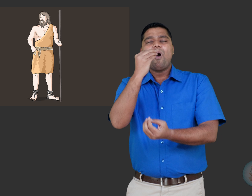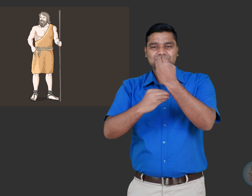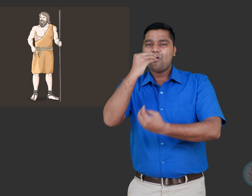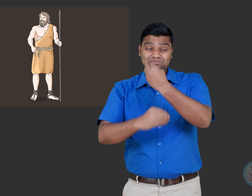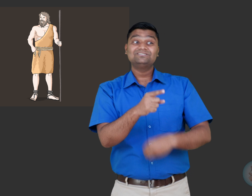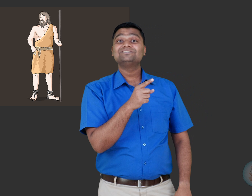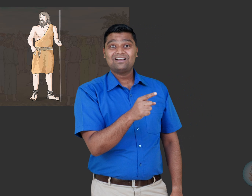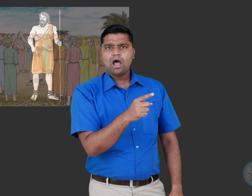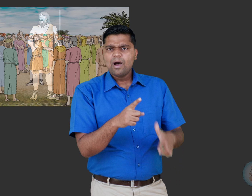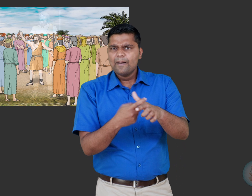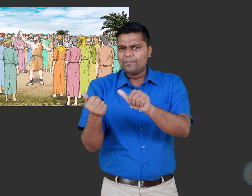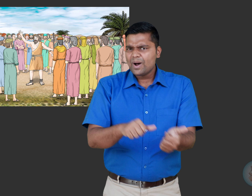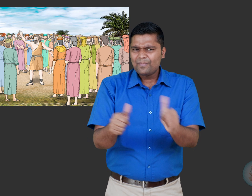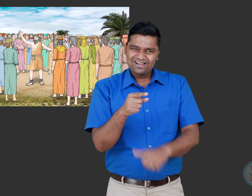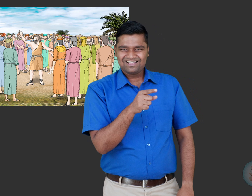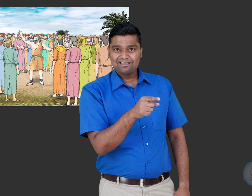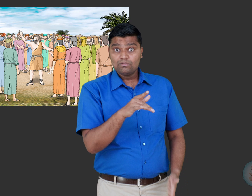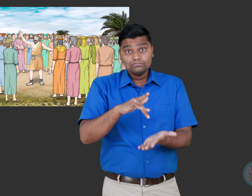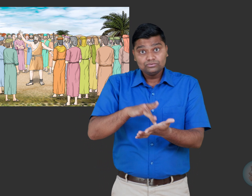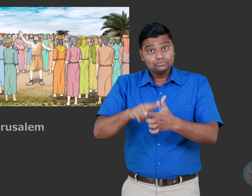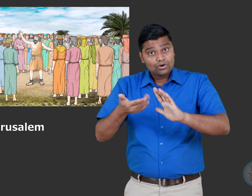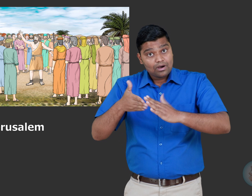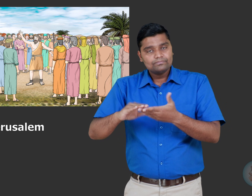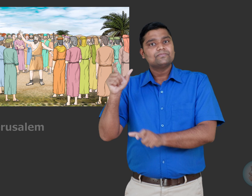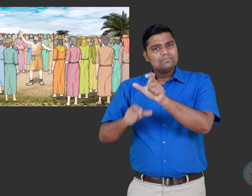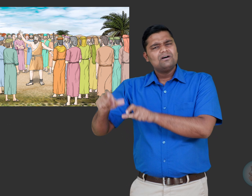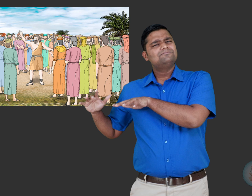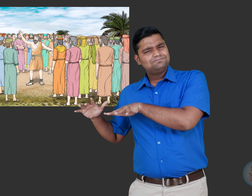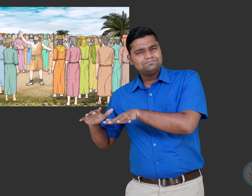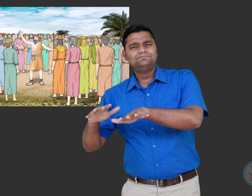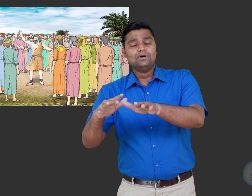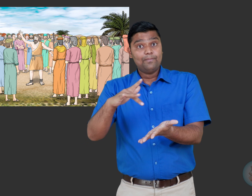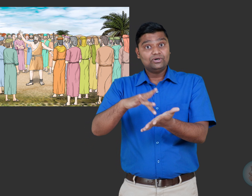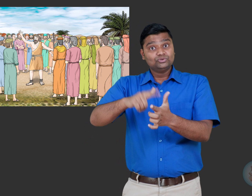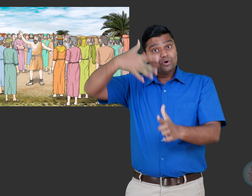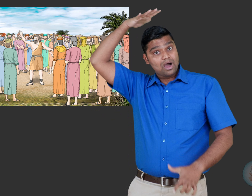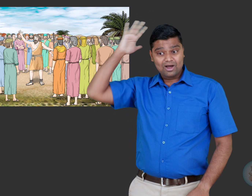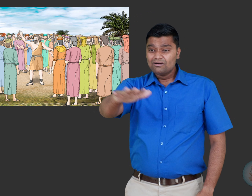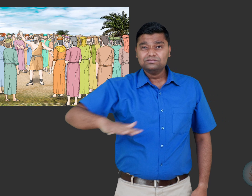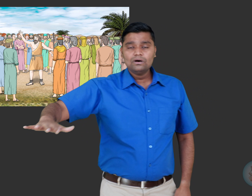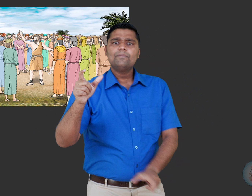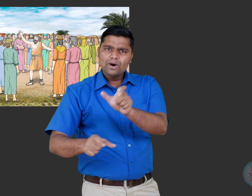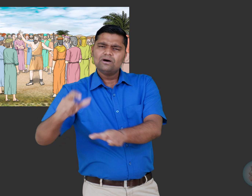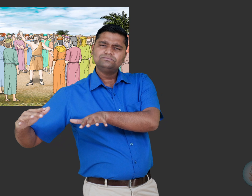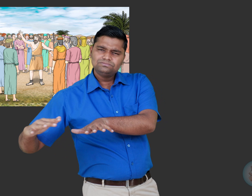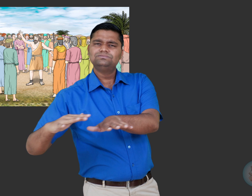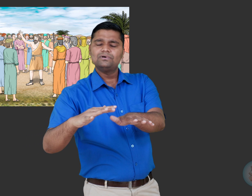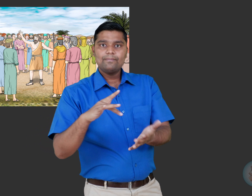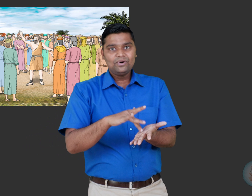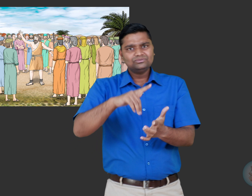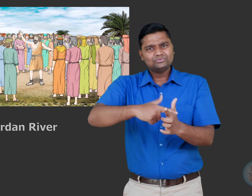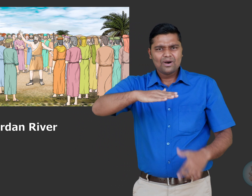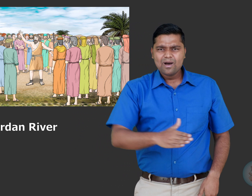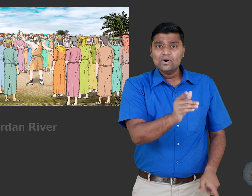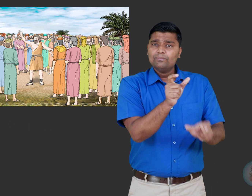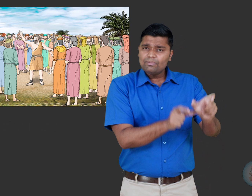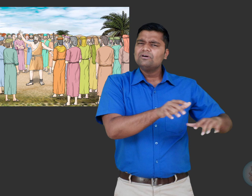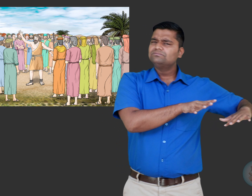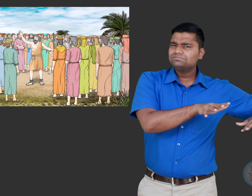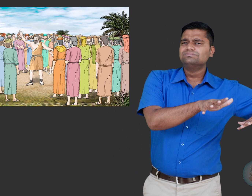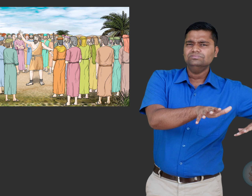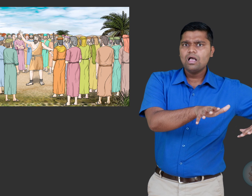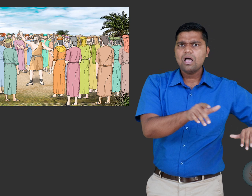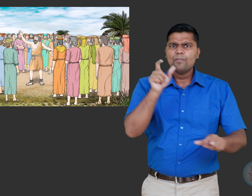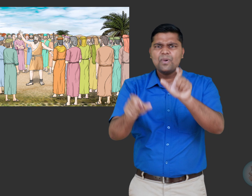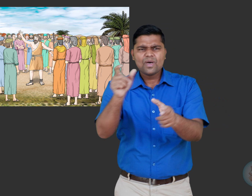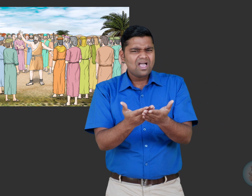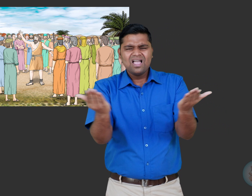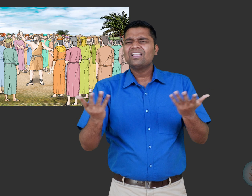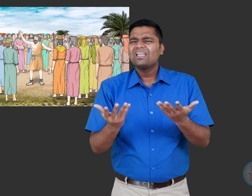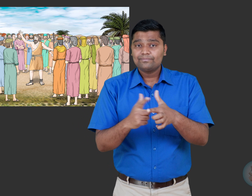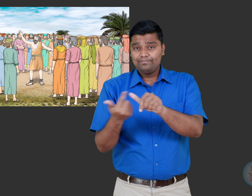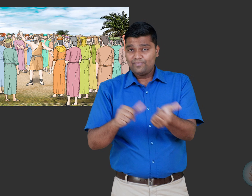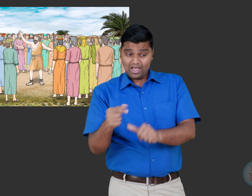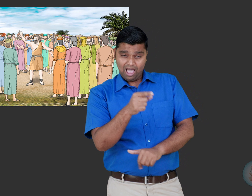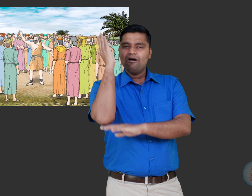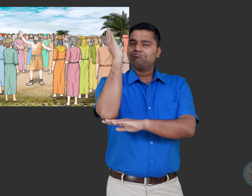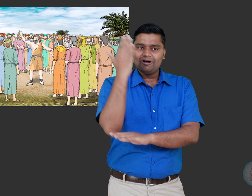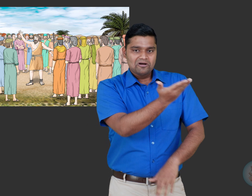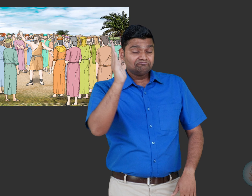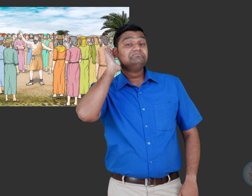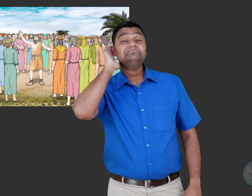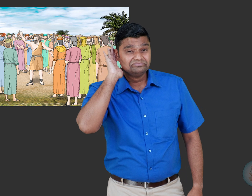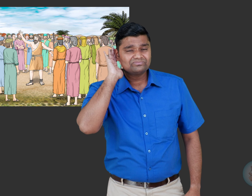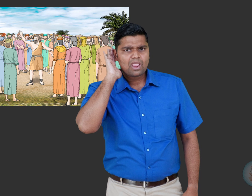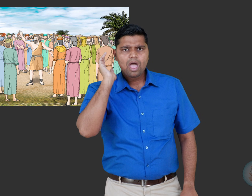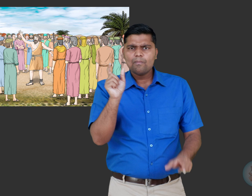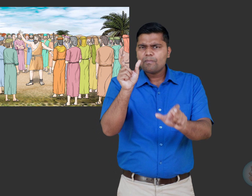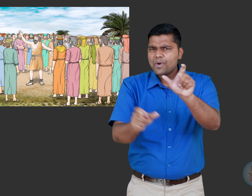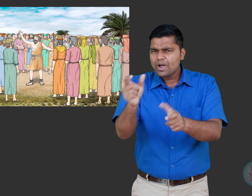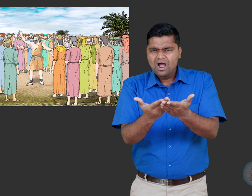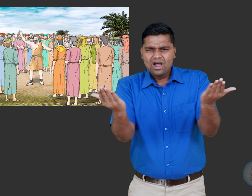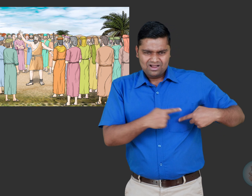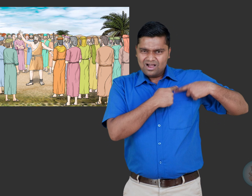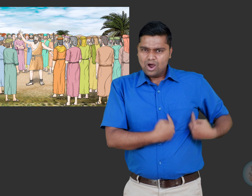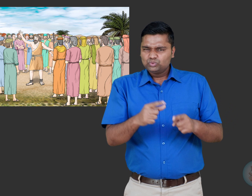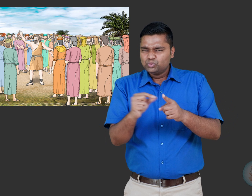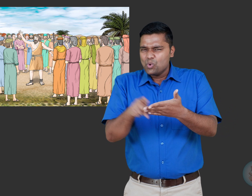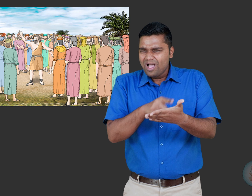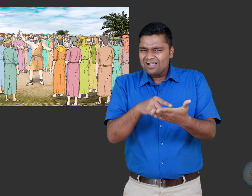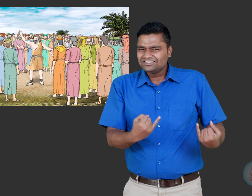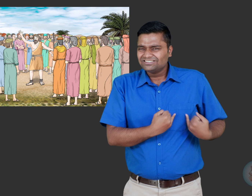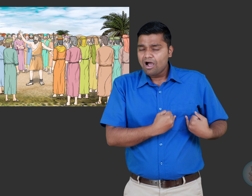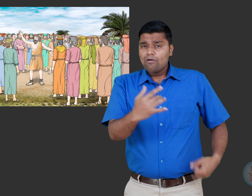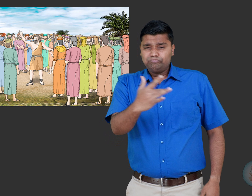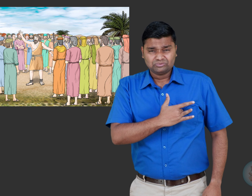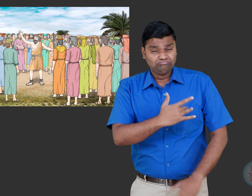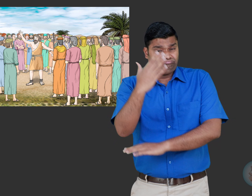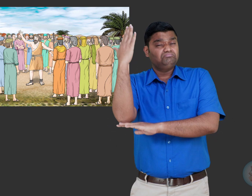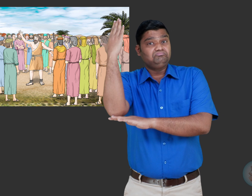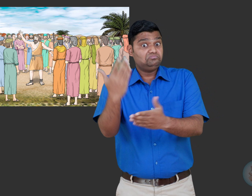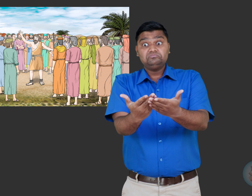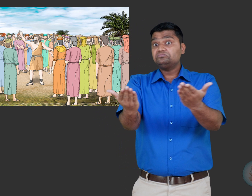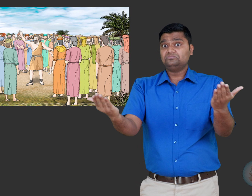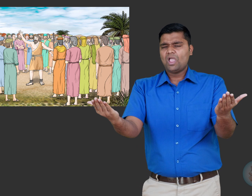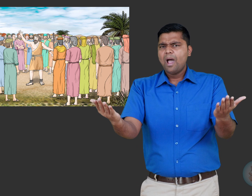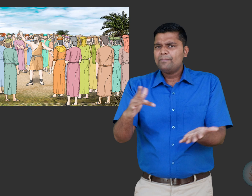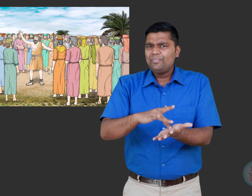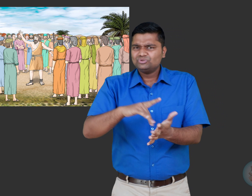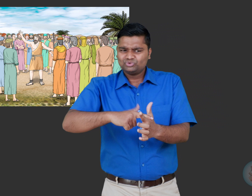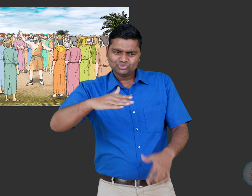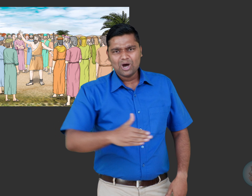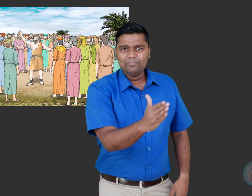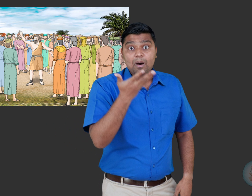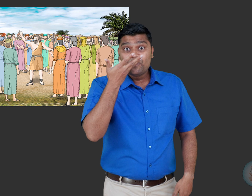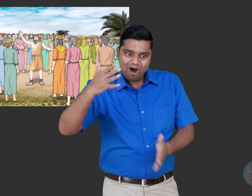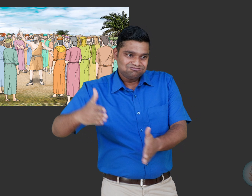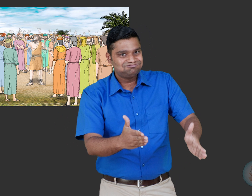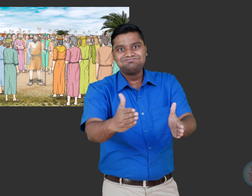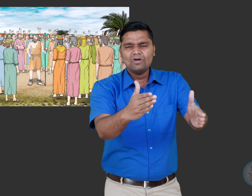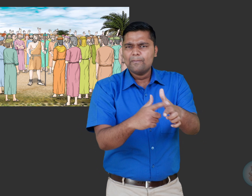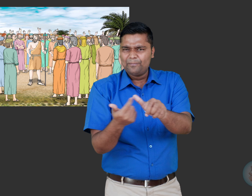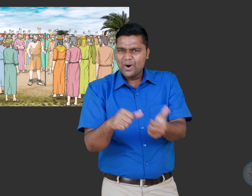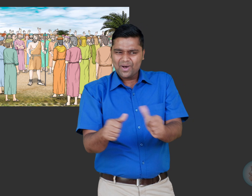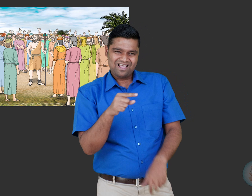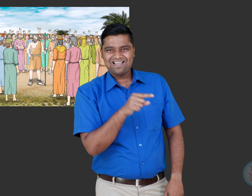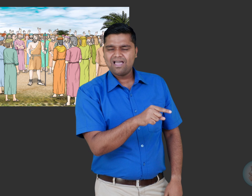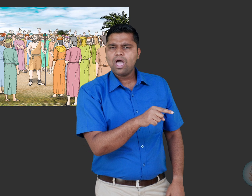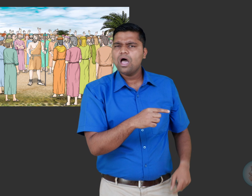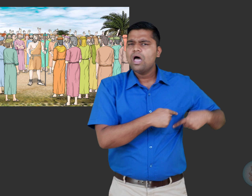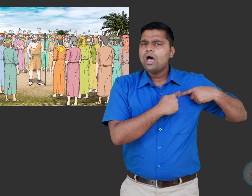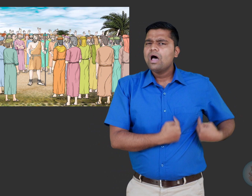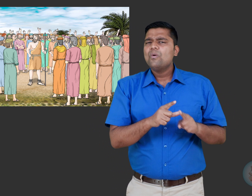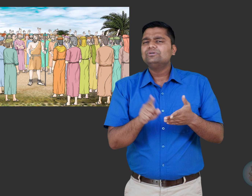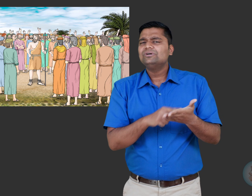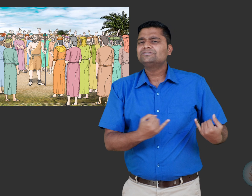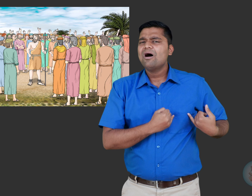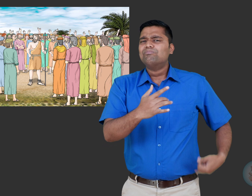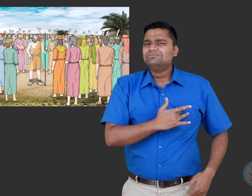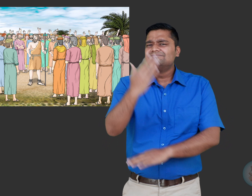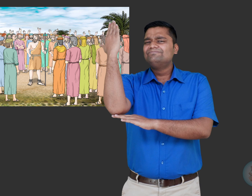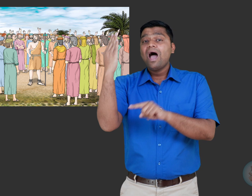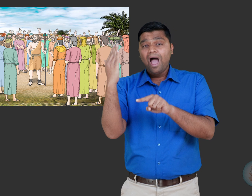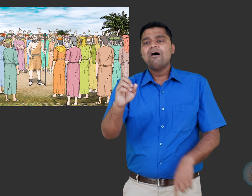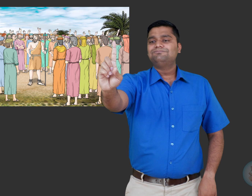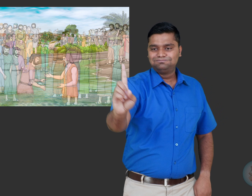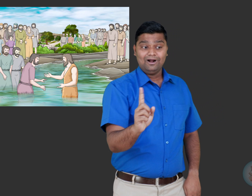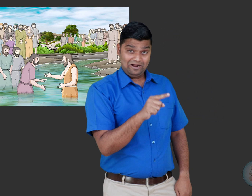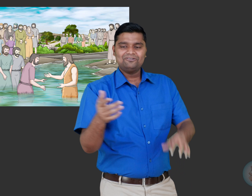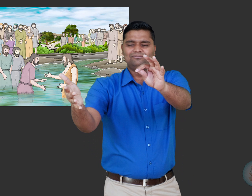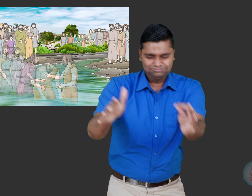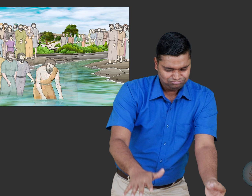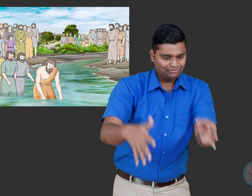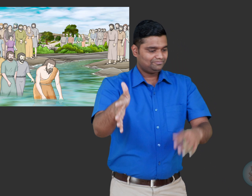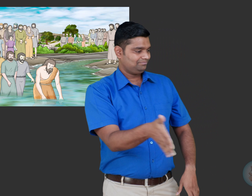People went out to him from Jerusalem and all Judea and the whole region around the Jordan.